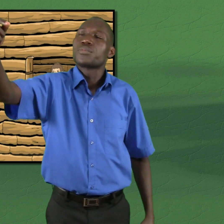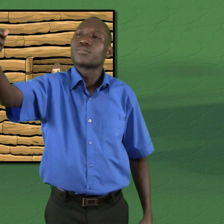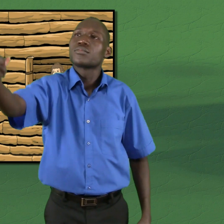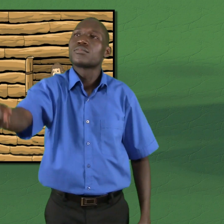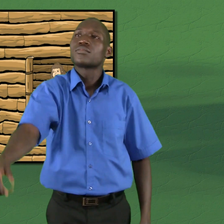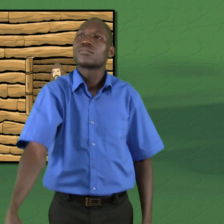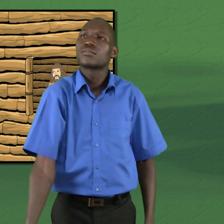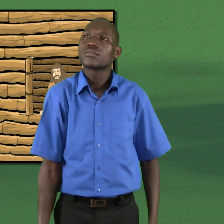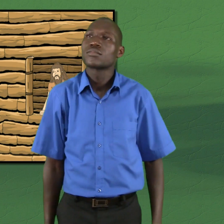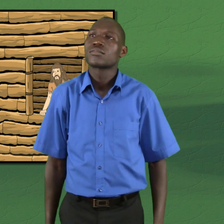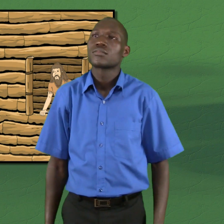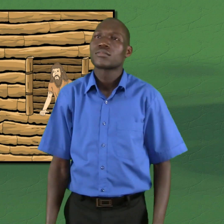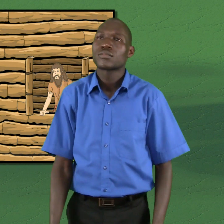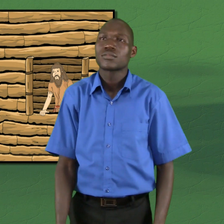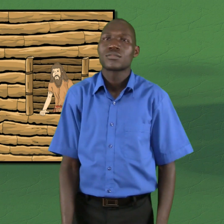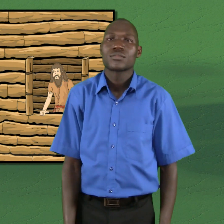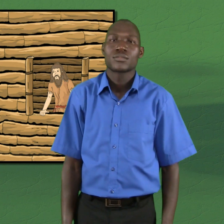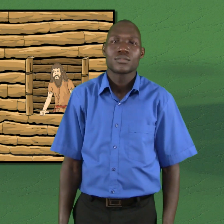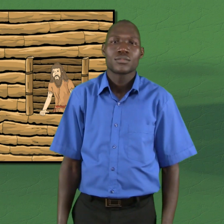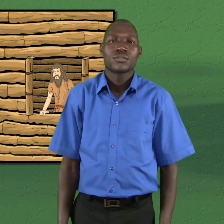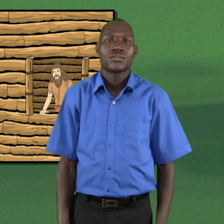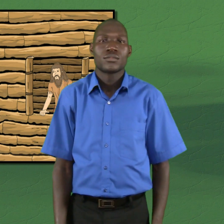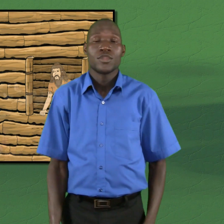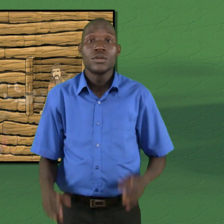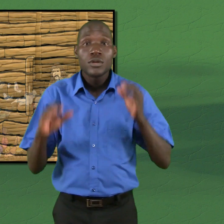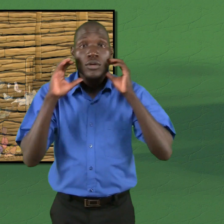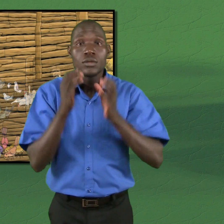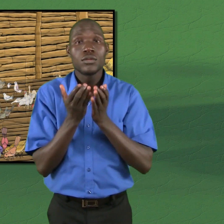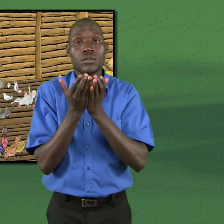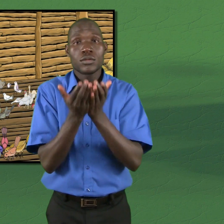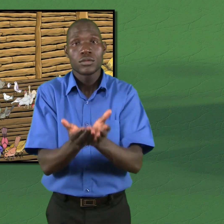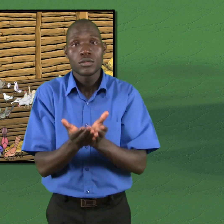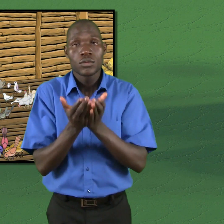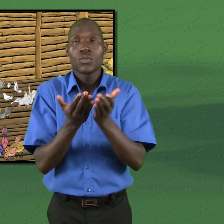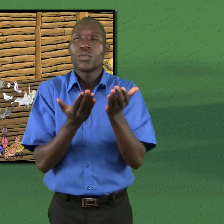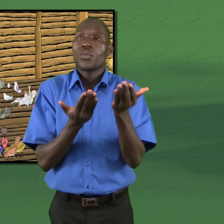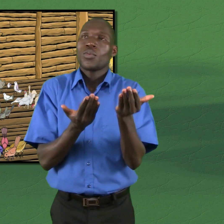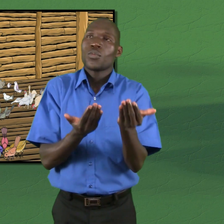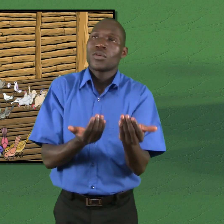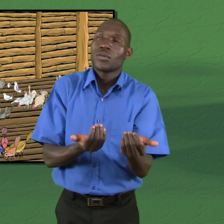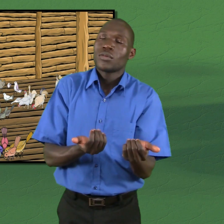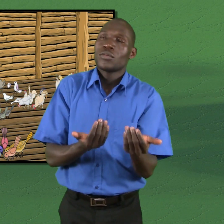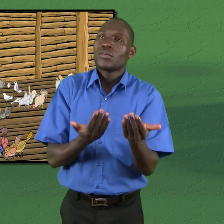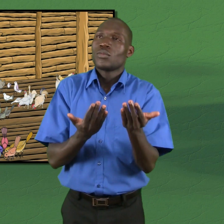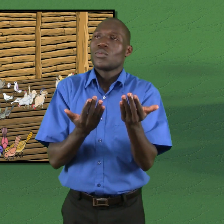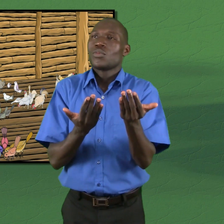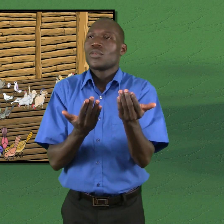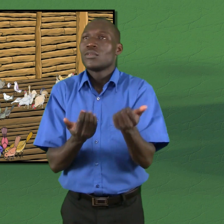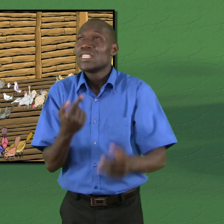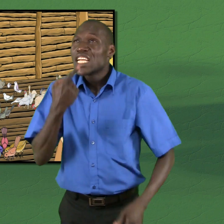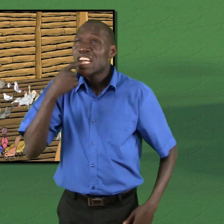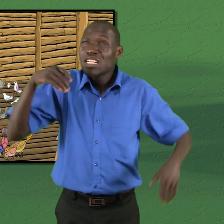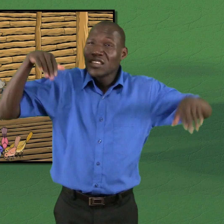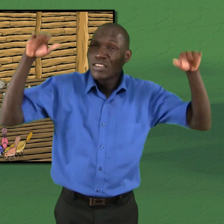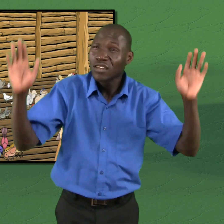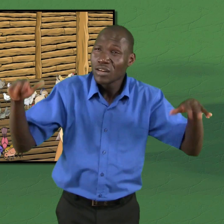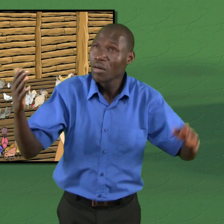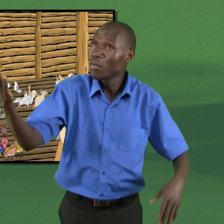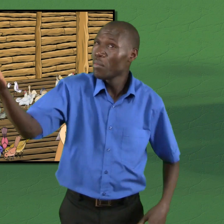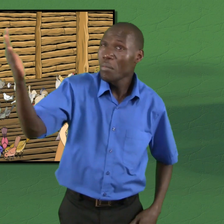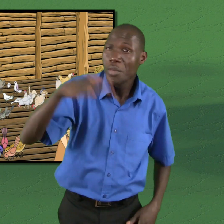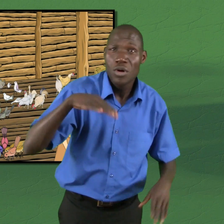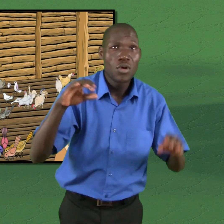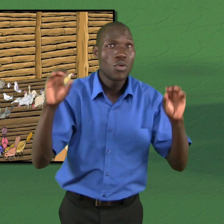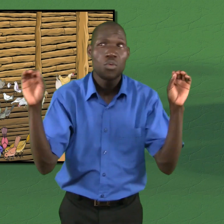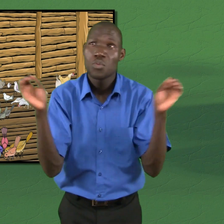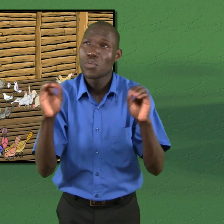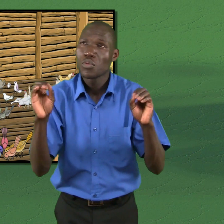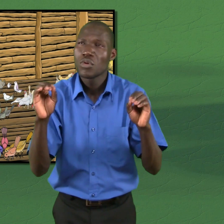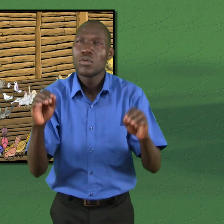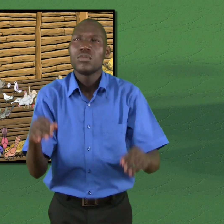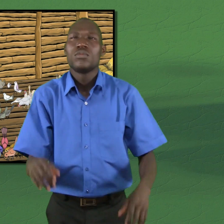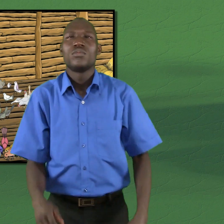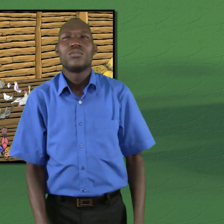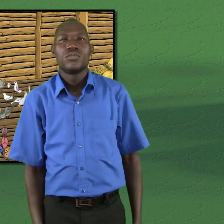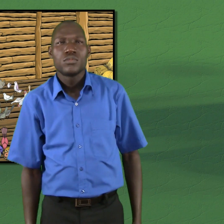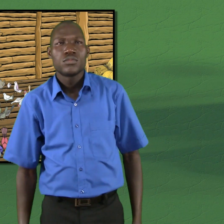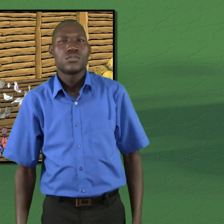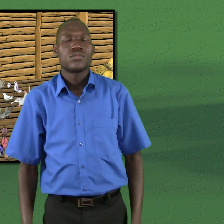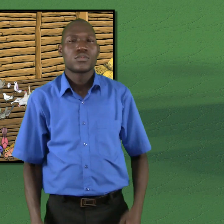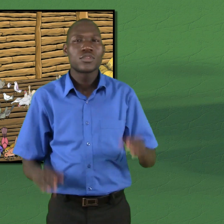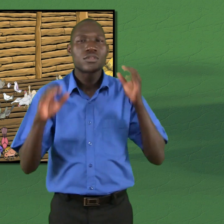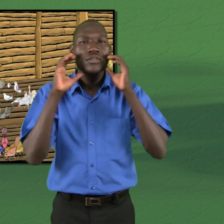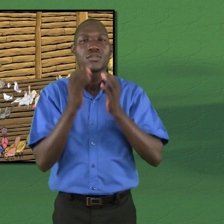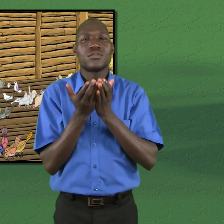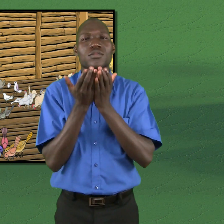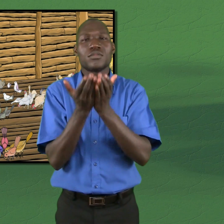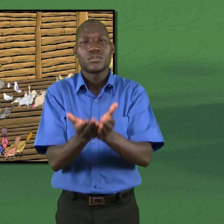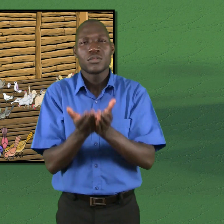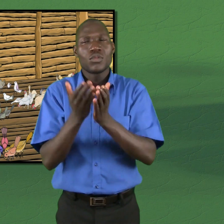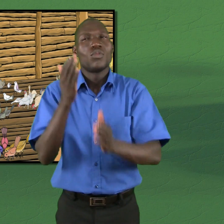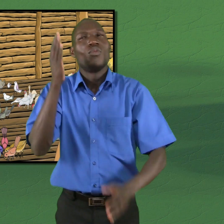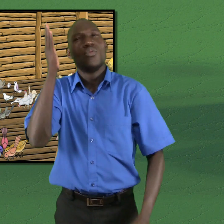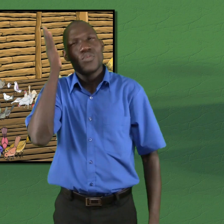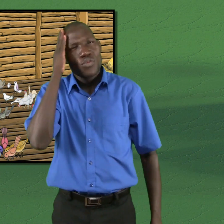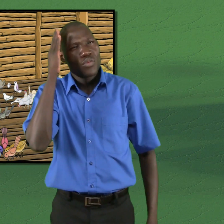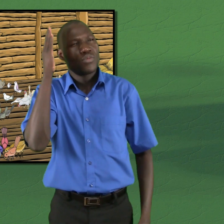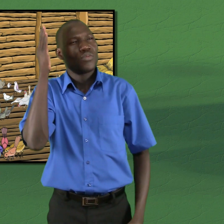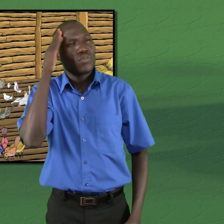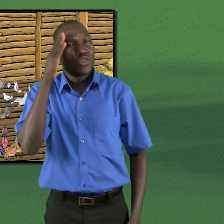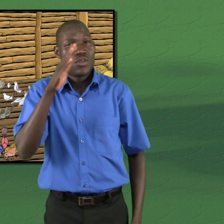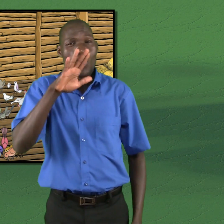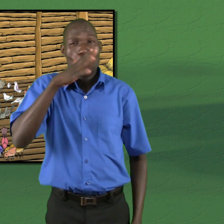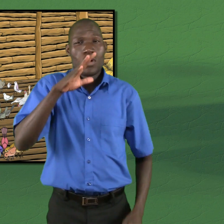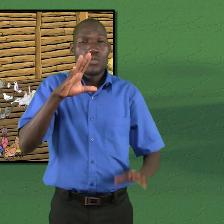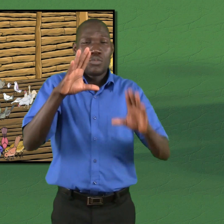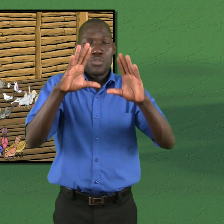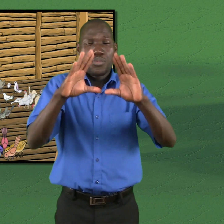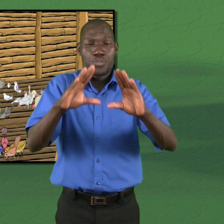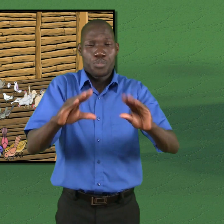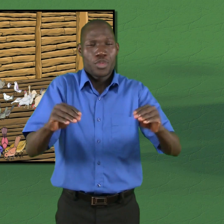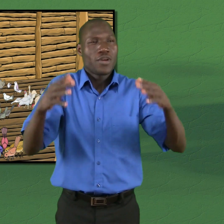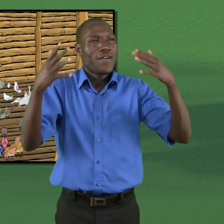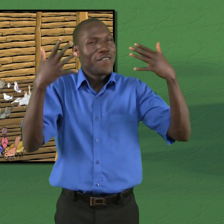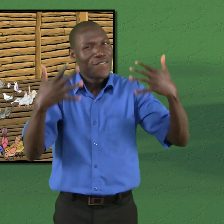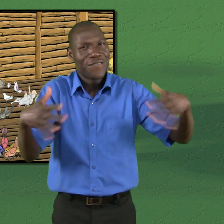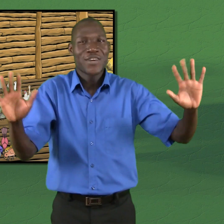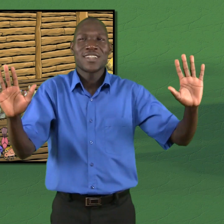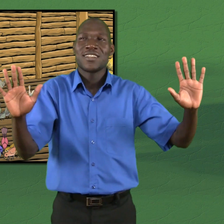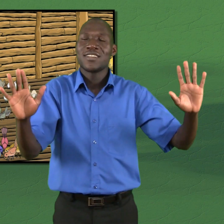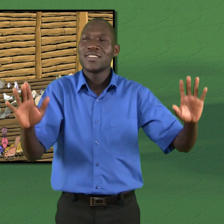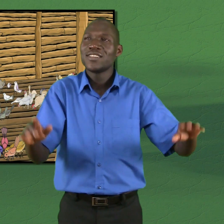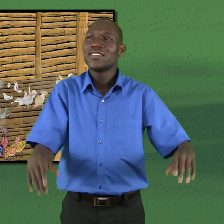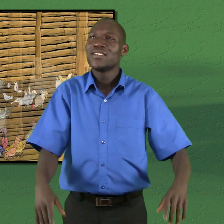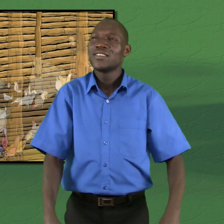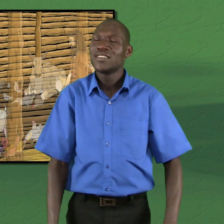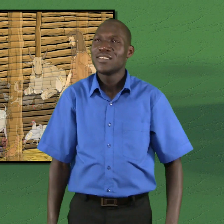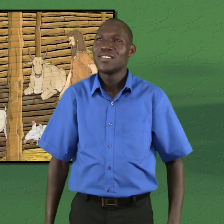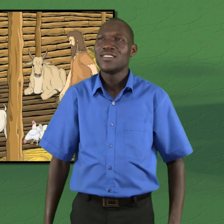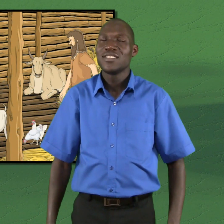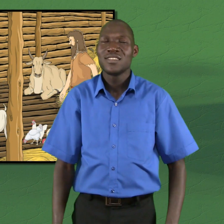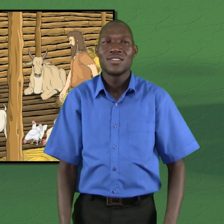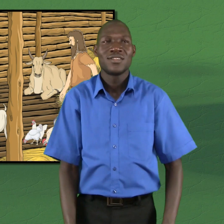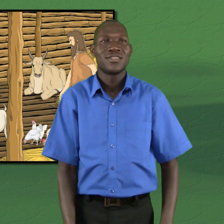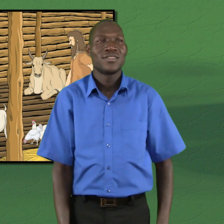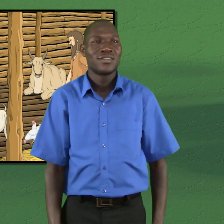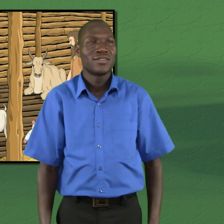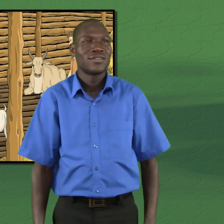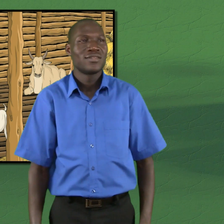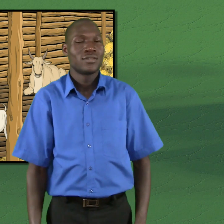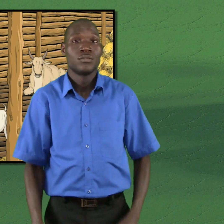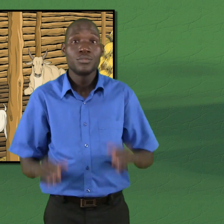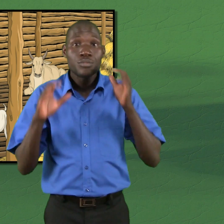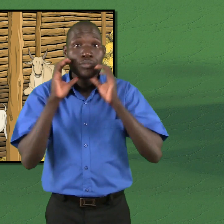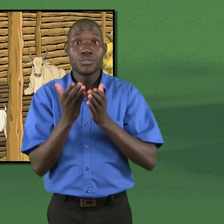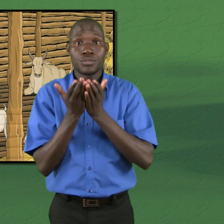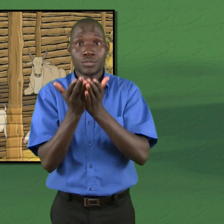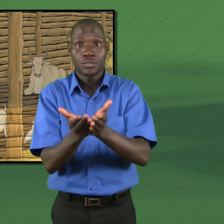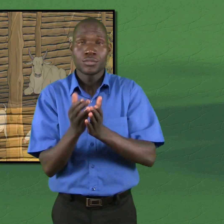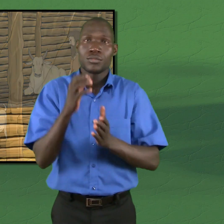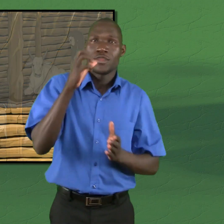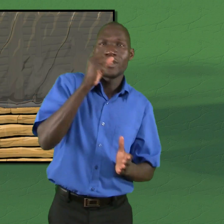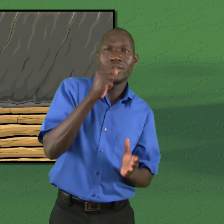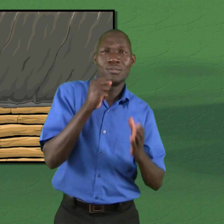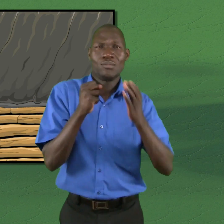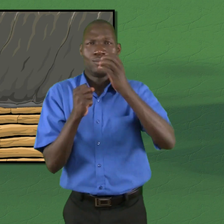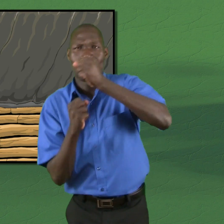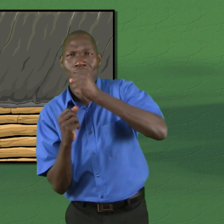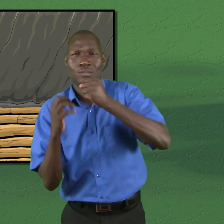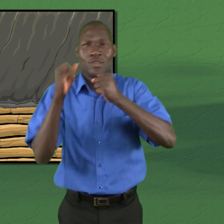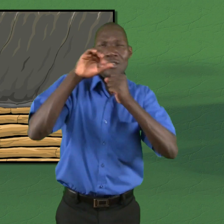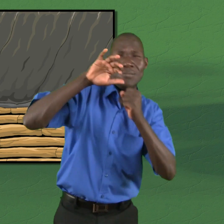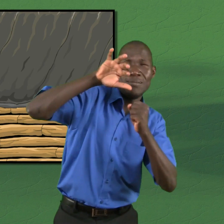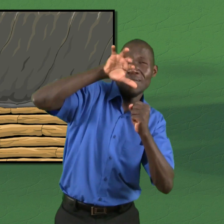In Noah’s six hundred and first year, on the first day of the first month, the waters had dried up from the earth.